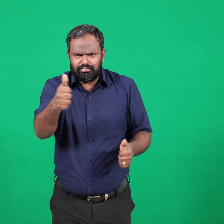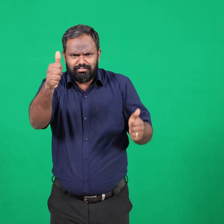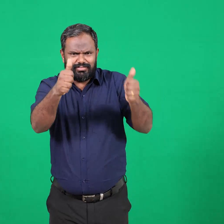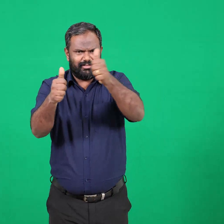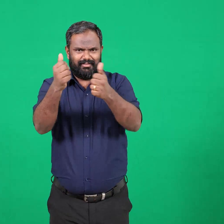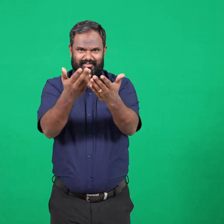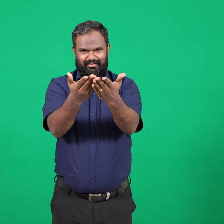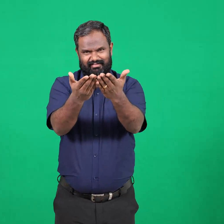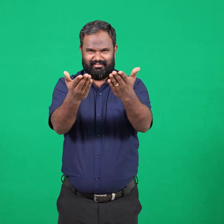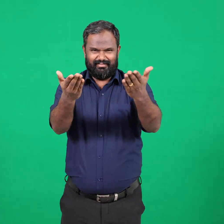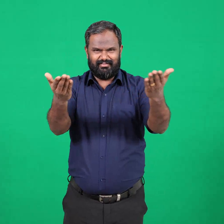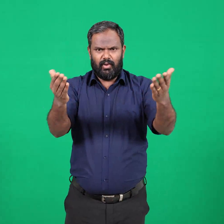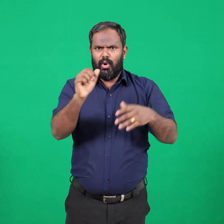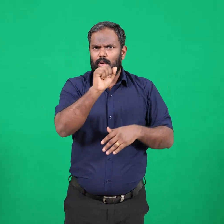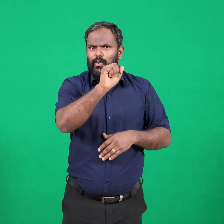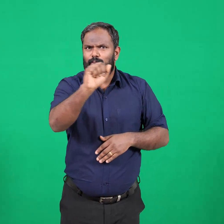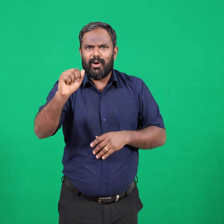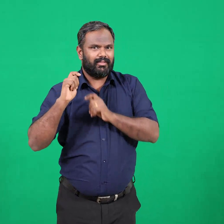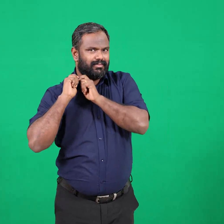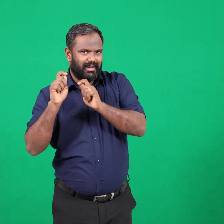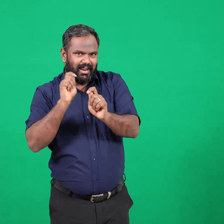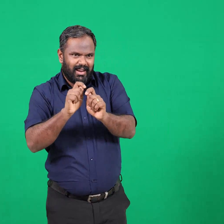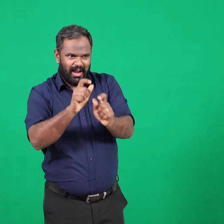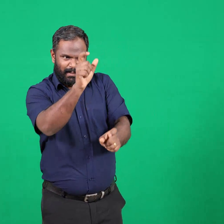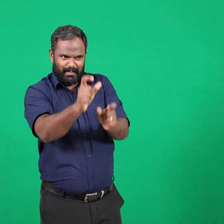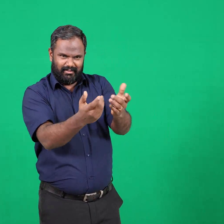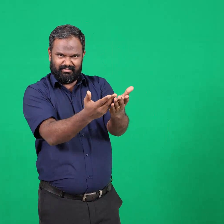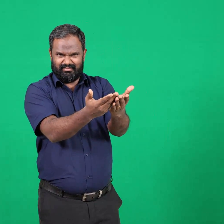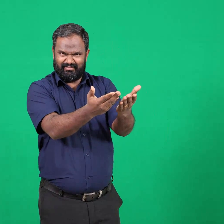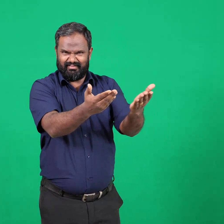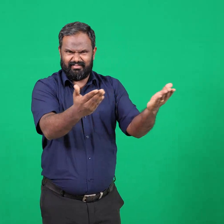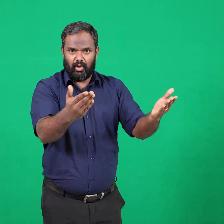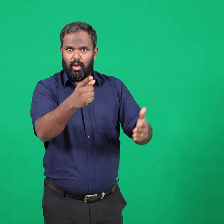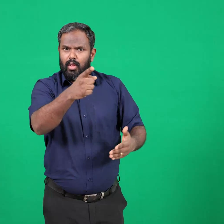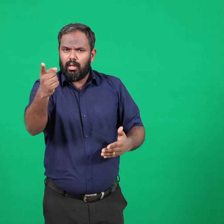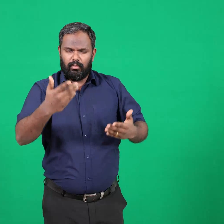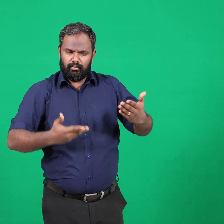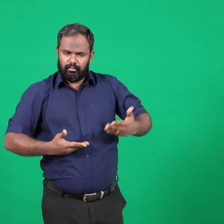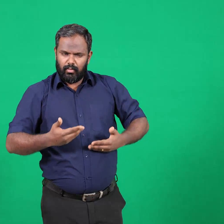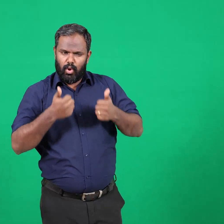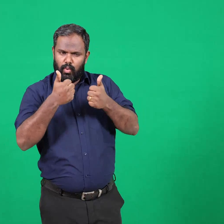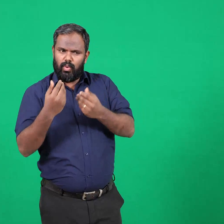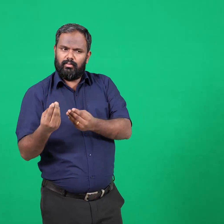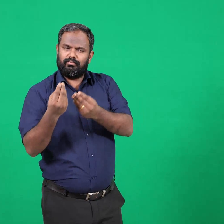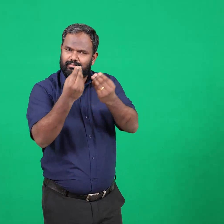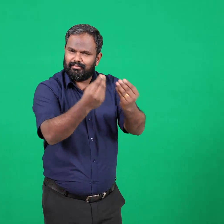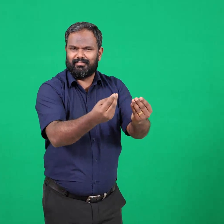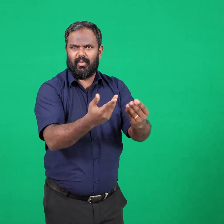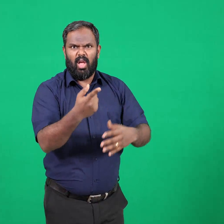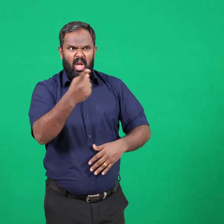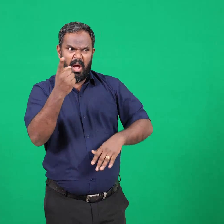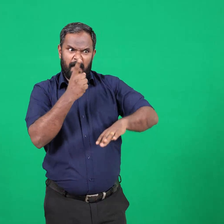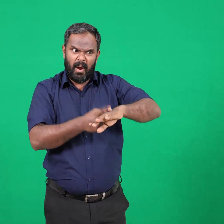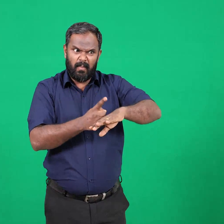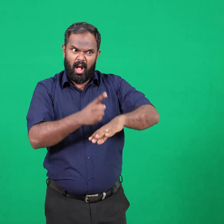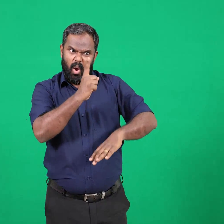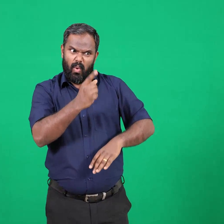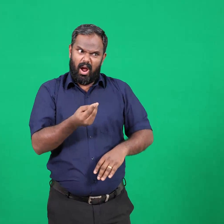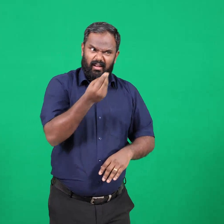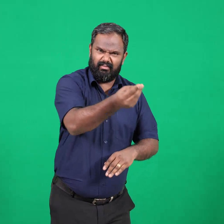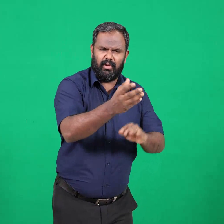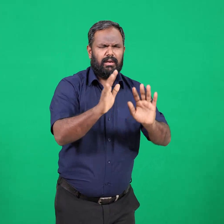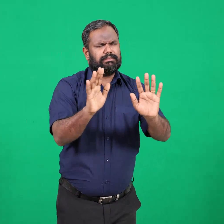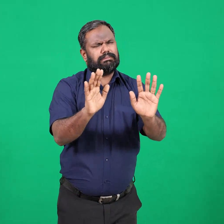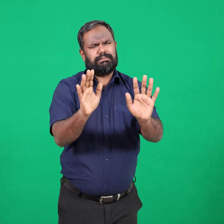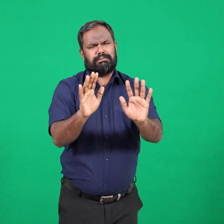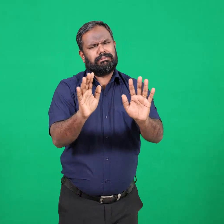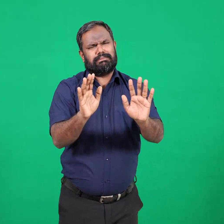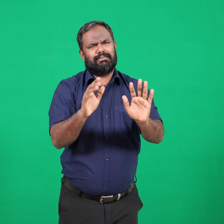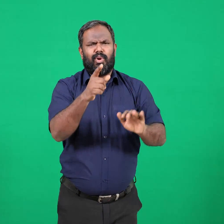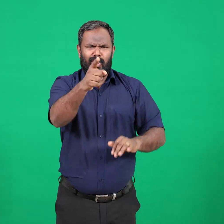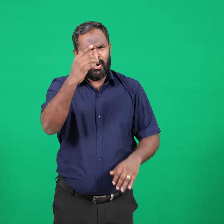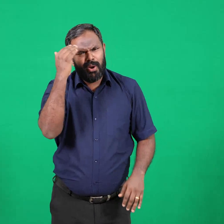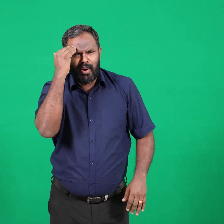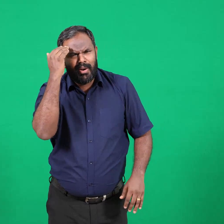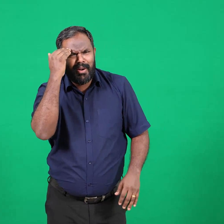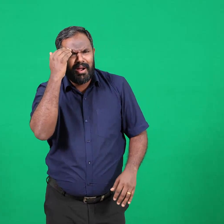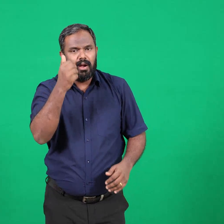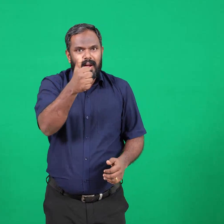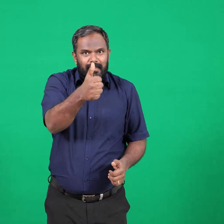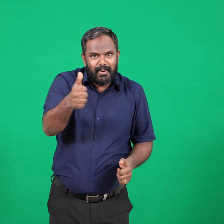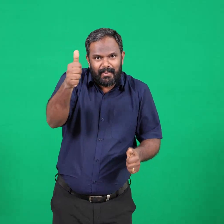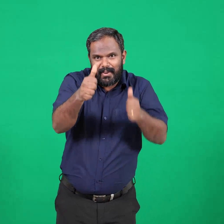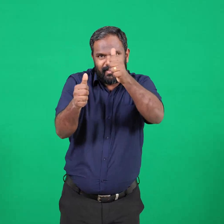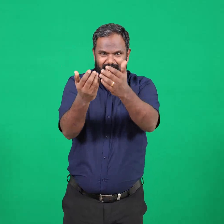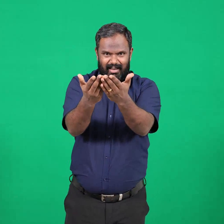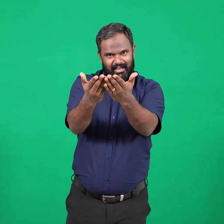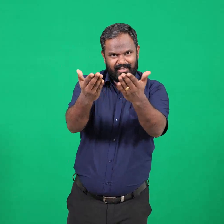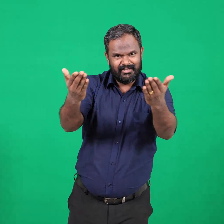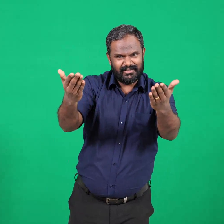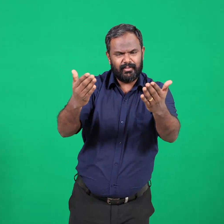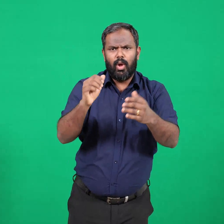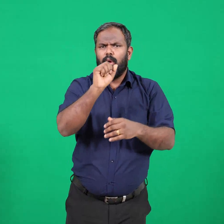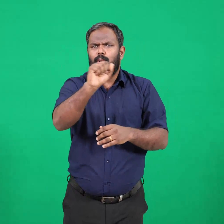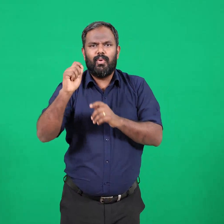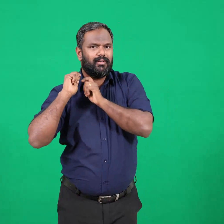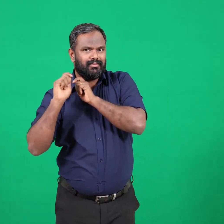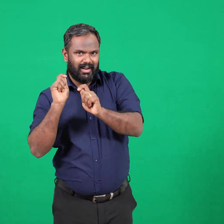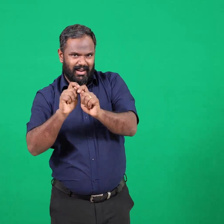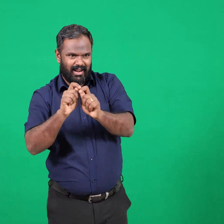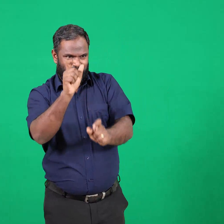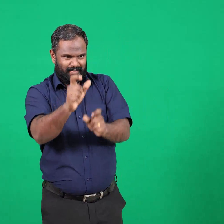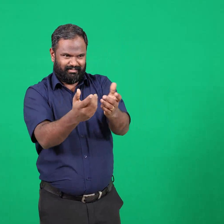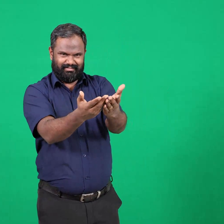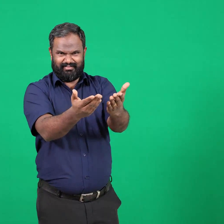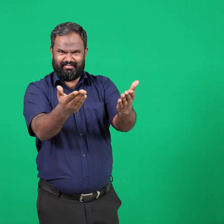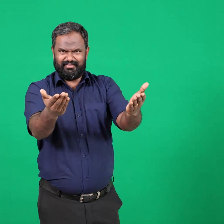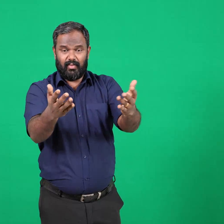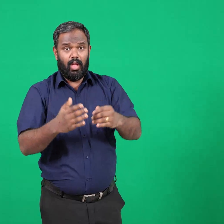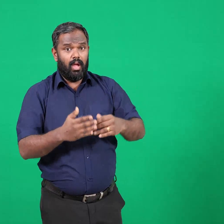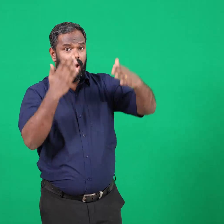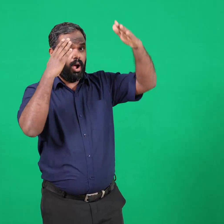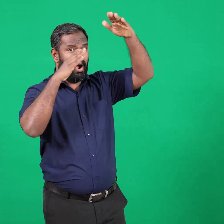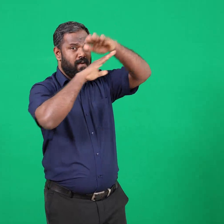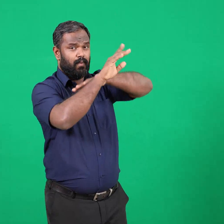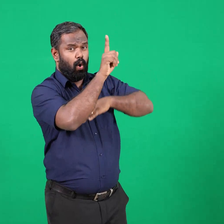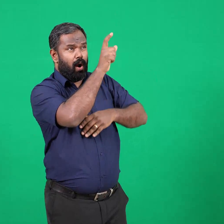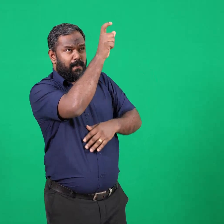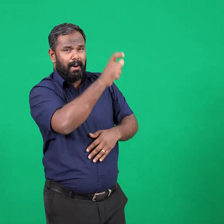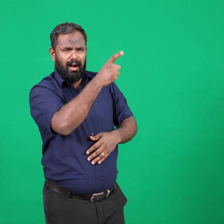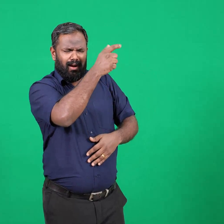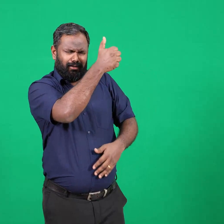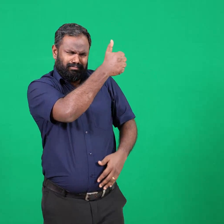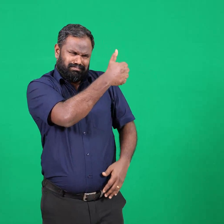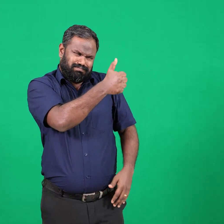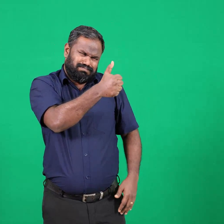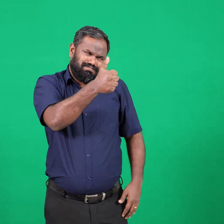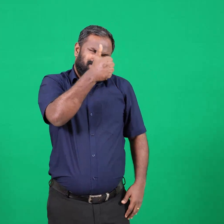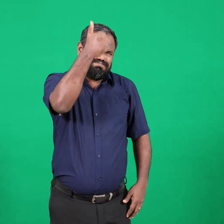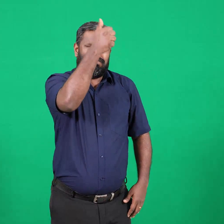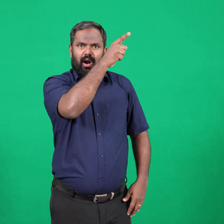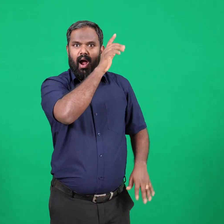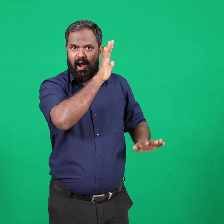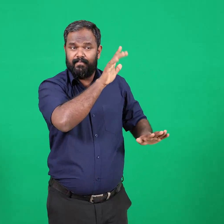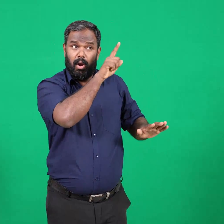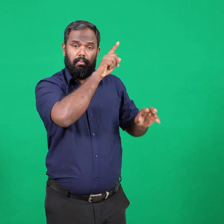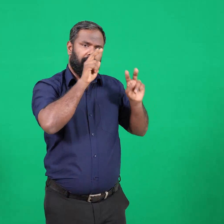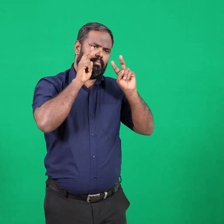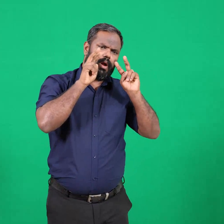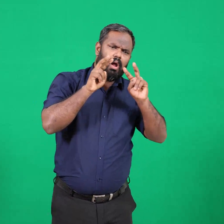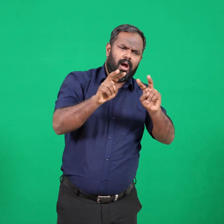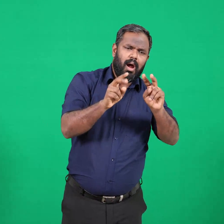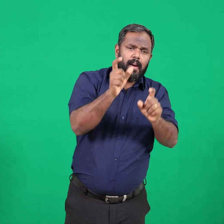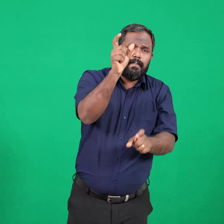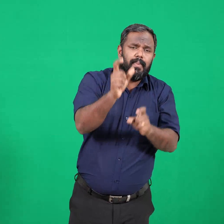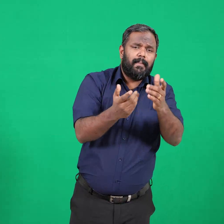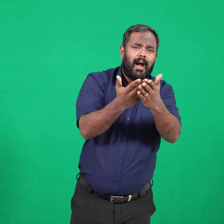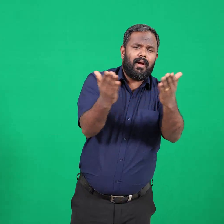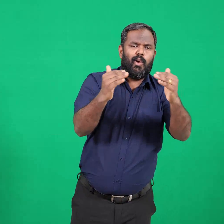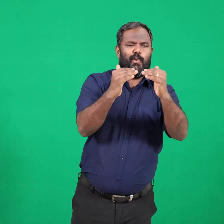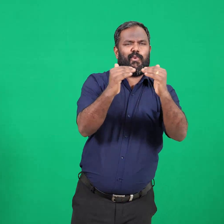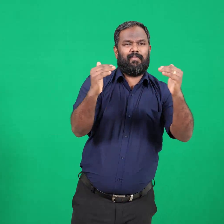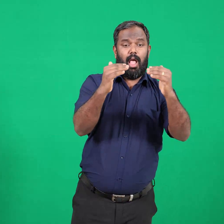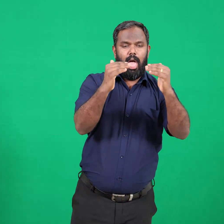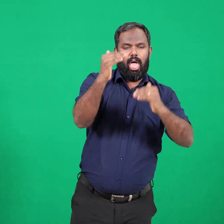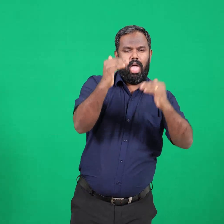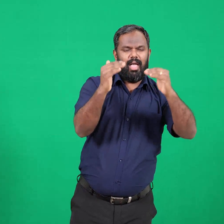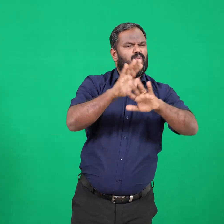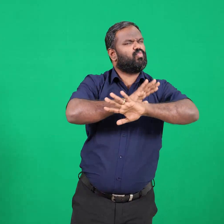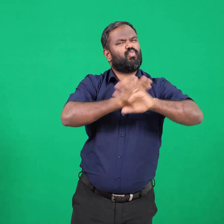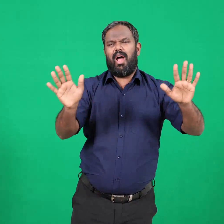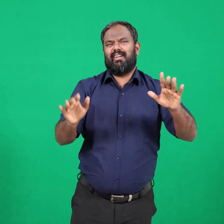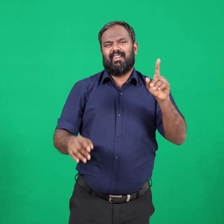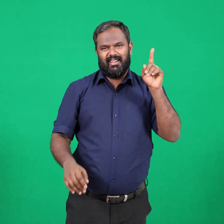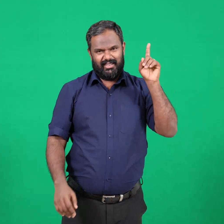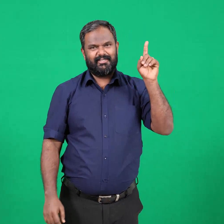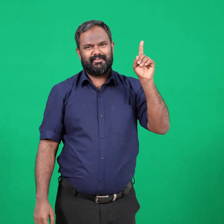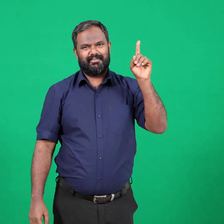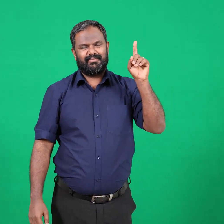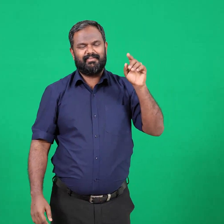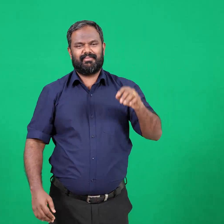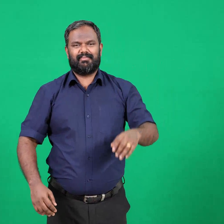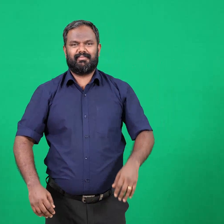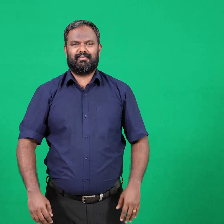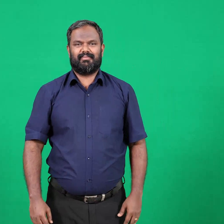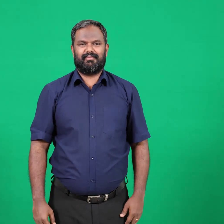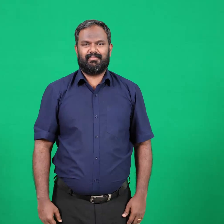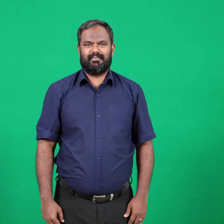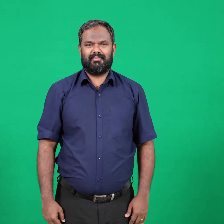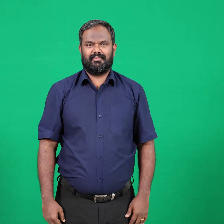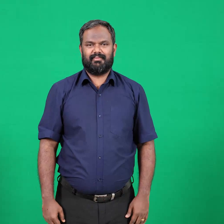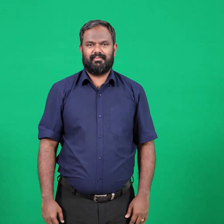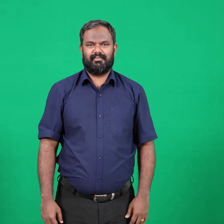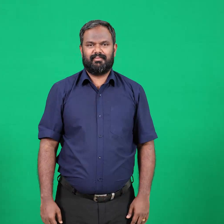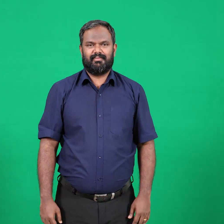Give up your use of threats, because you know that He who is both their Master and yours is in heaven, and there is no favoritism with Him.